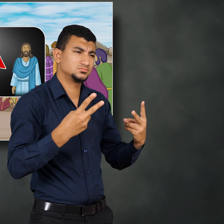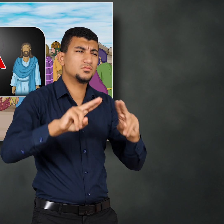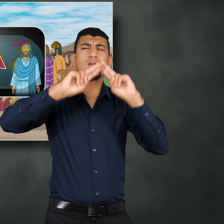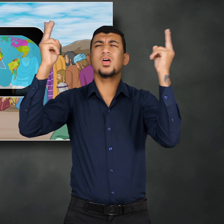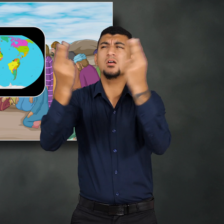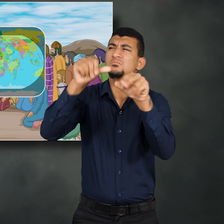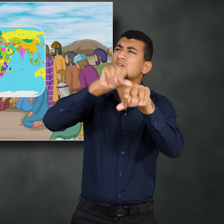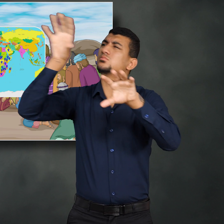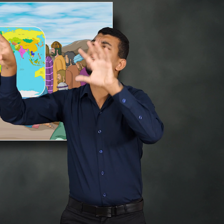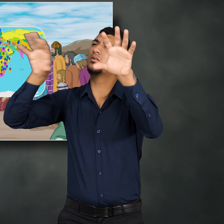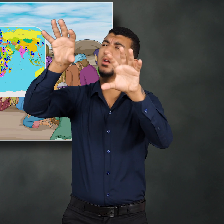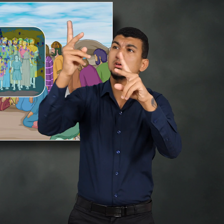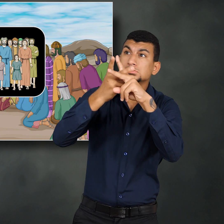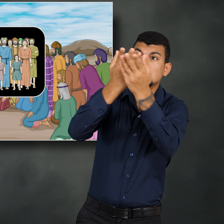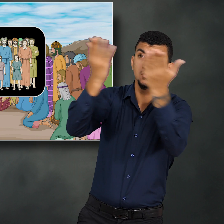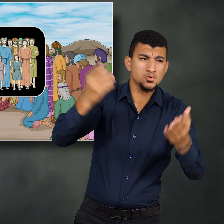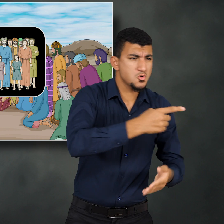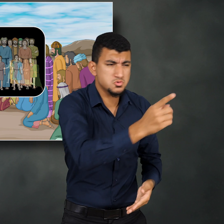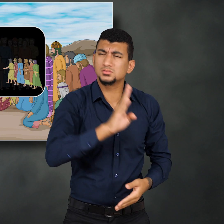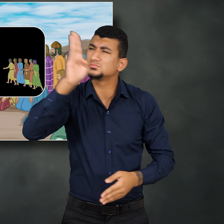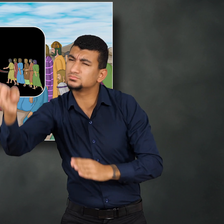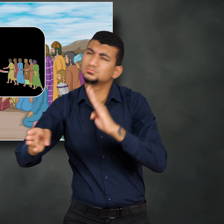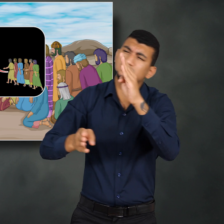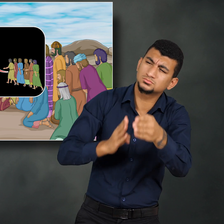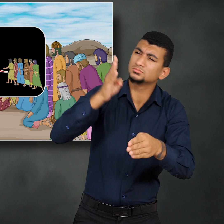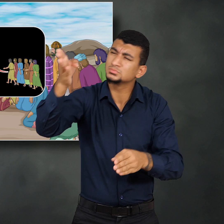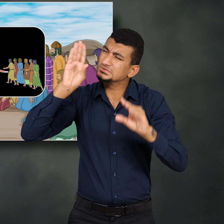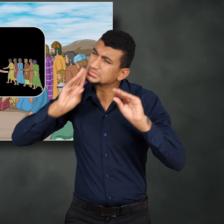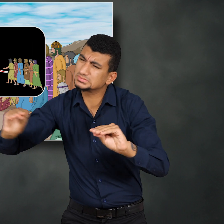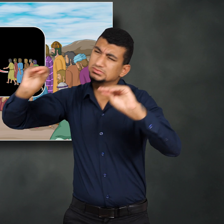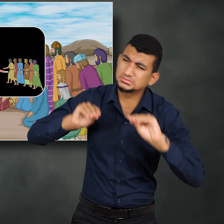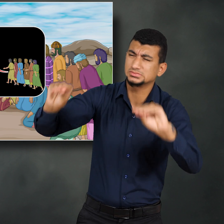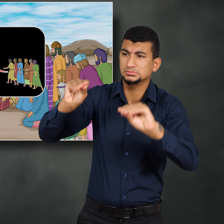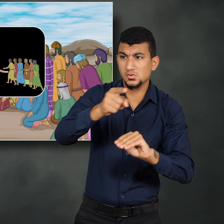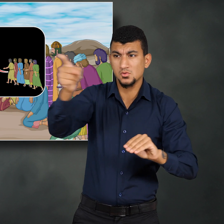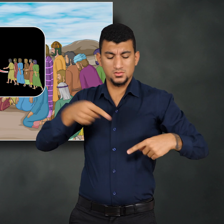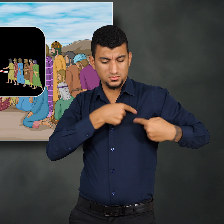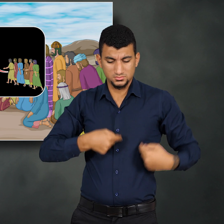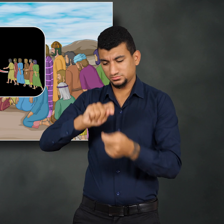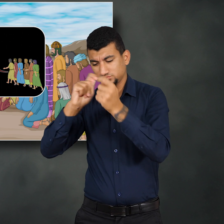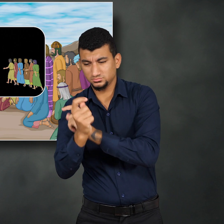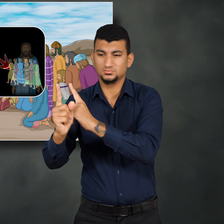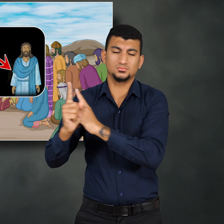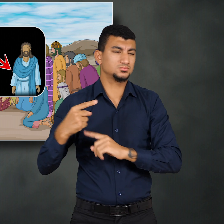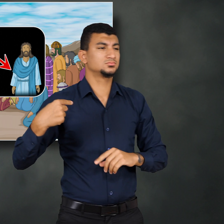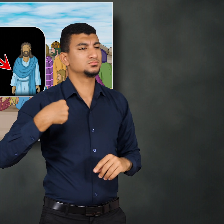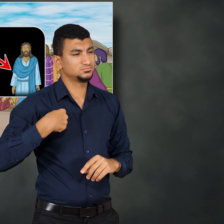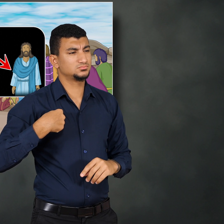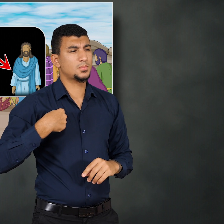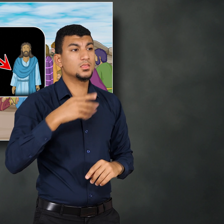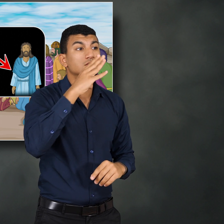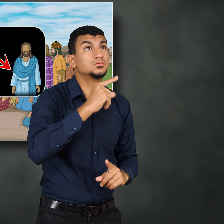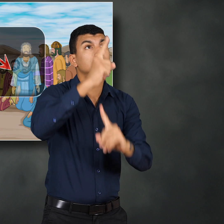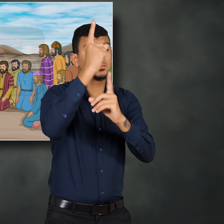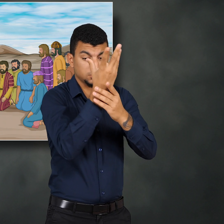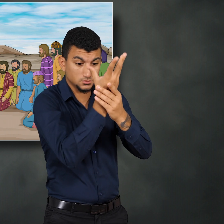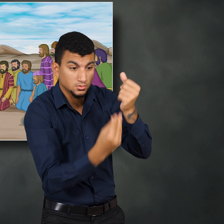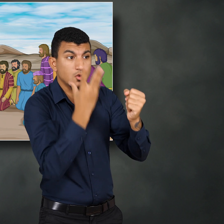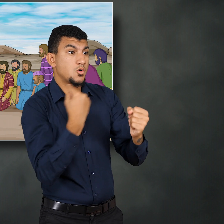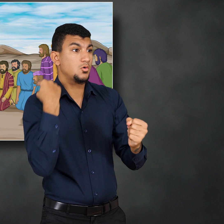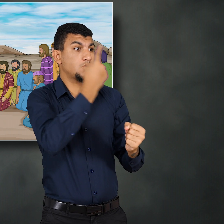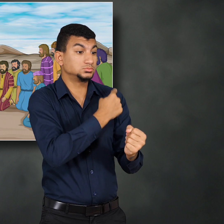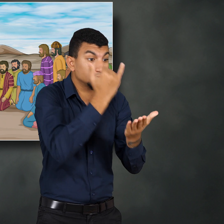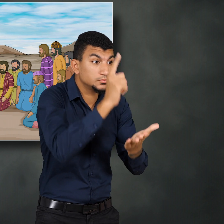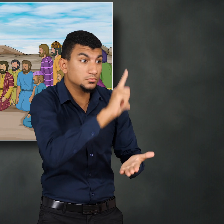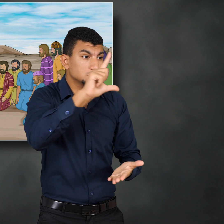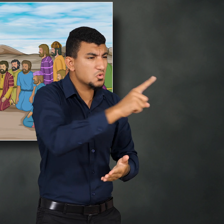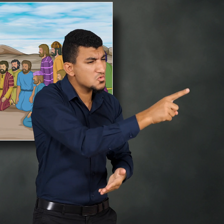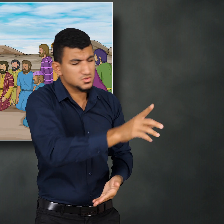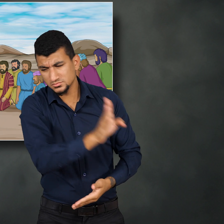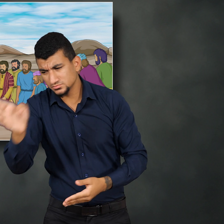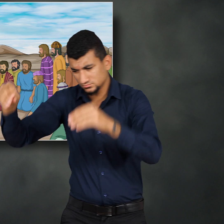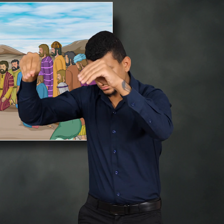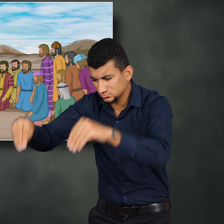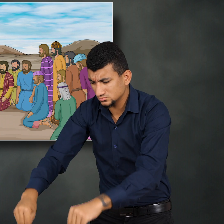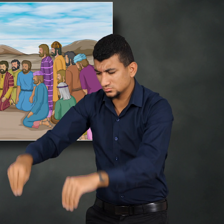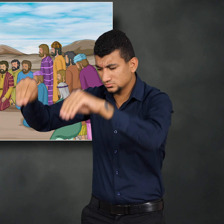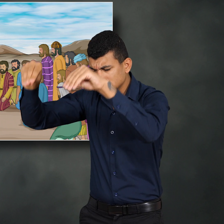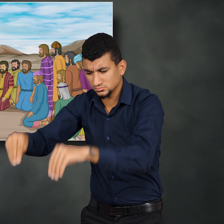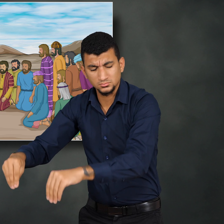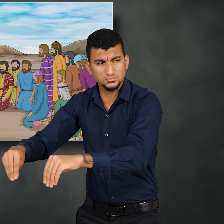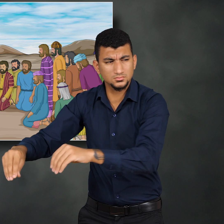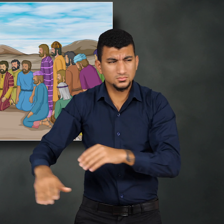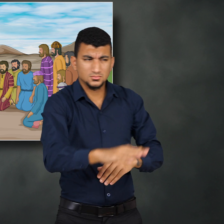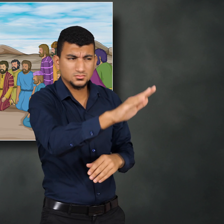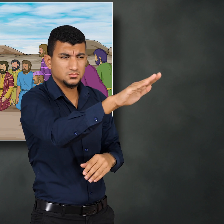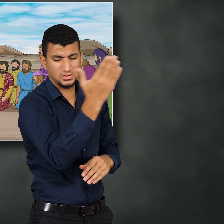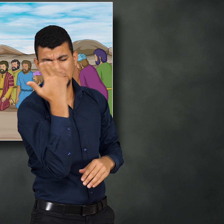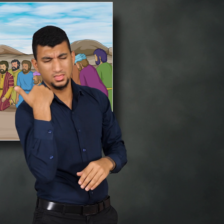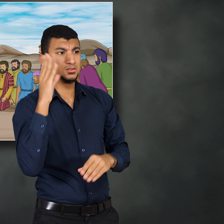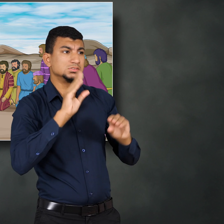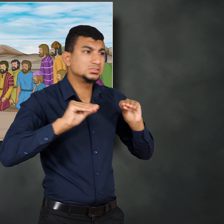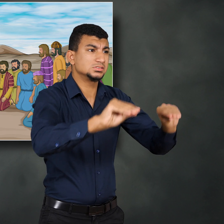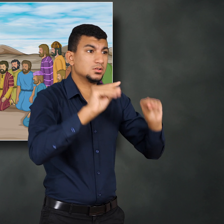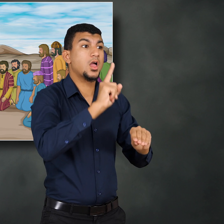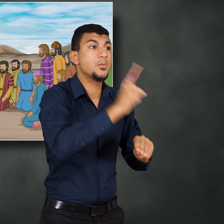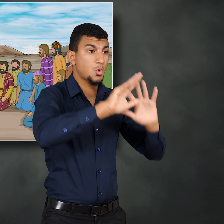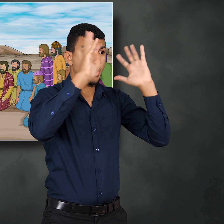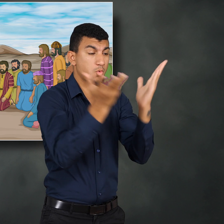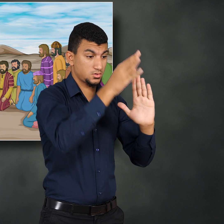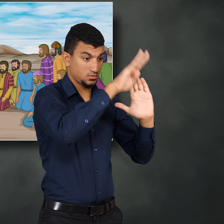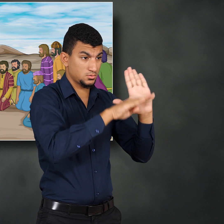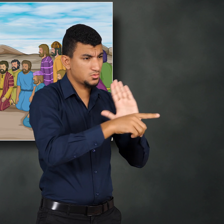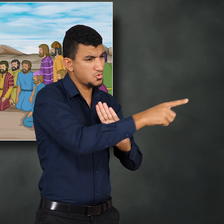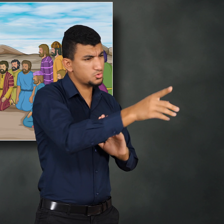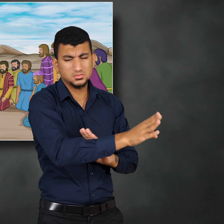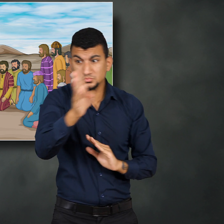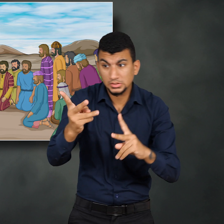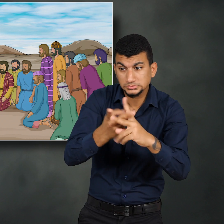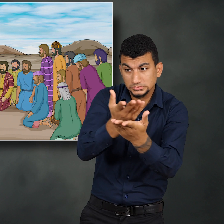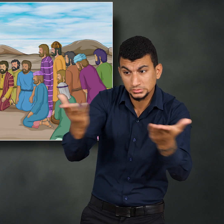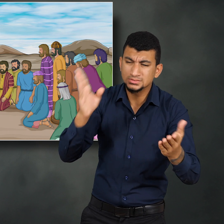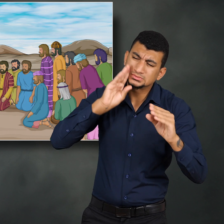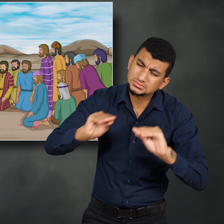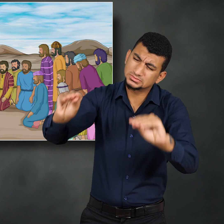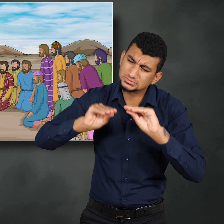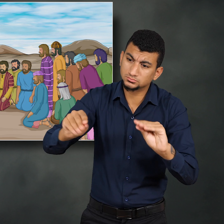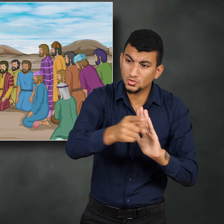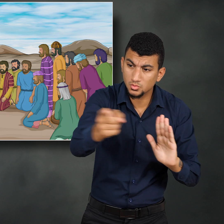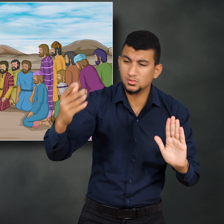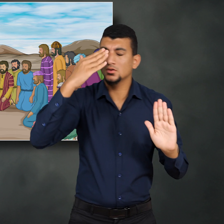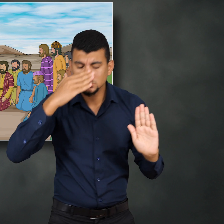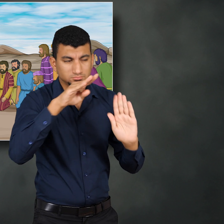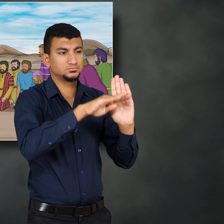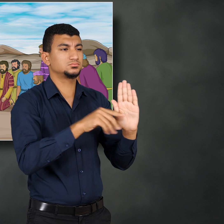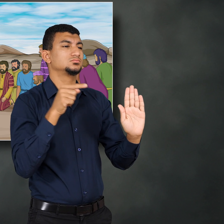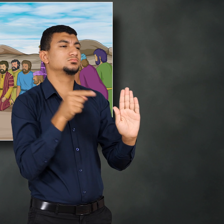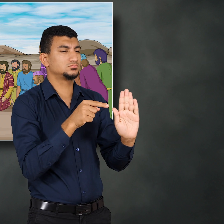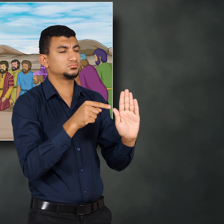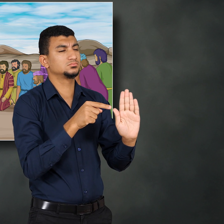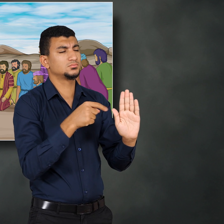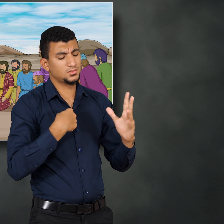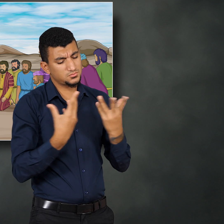Therefore go and make disciples of all nations, baptizing them in the name of the Father, and of the Son, and of the Holy Spirit, and teaching them to obey all that I have commanded you.